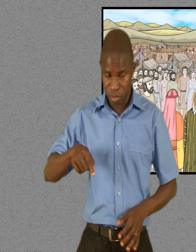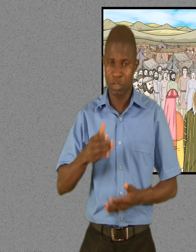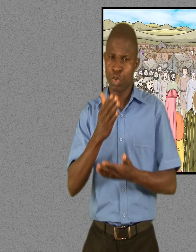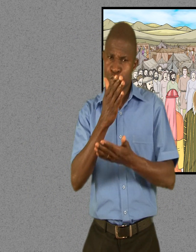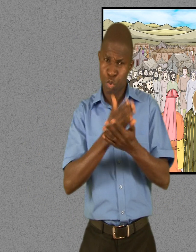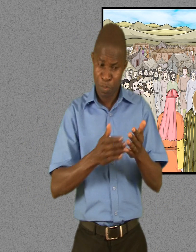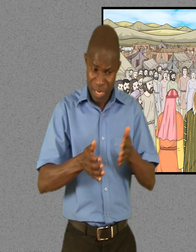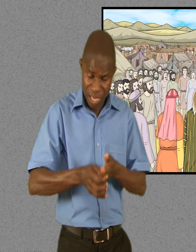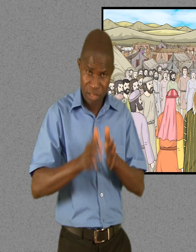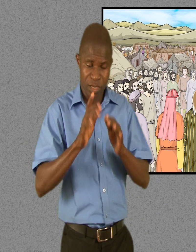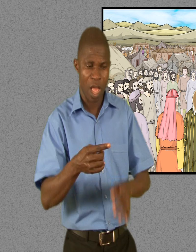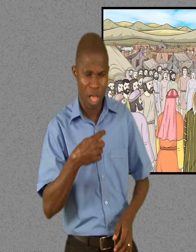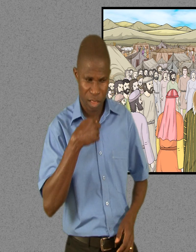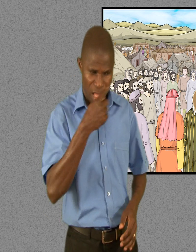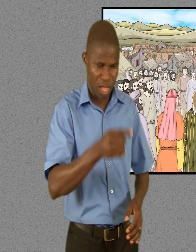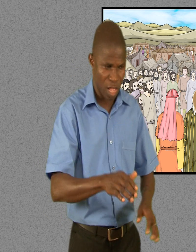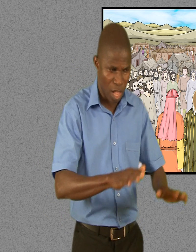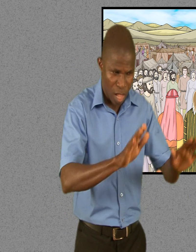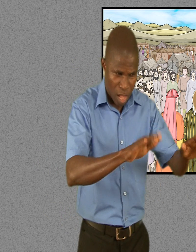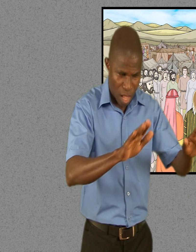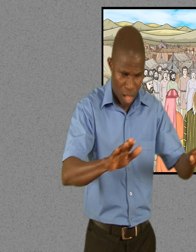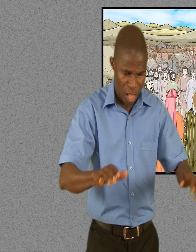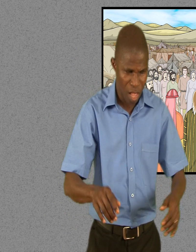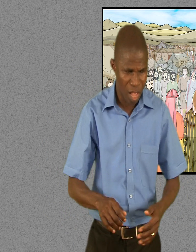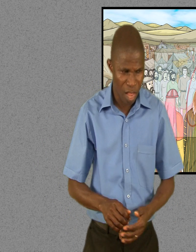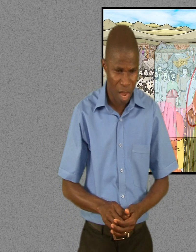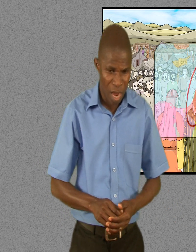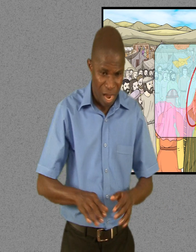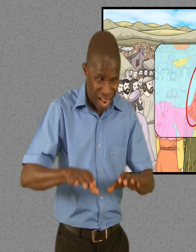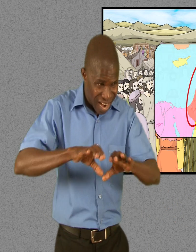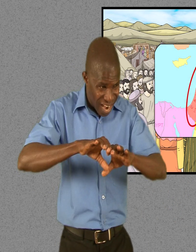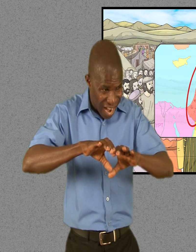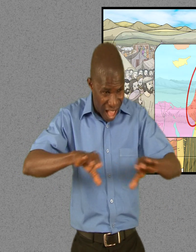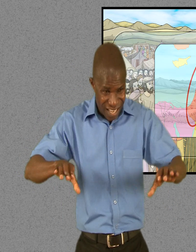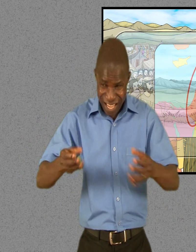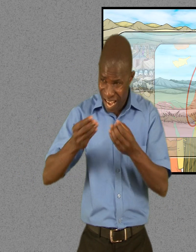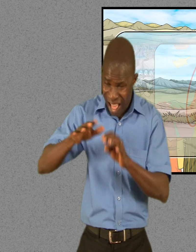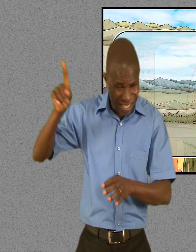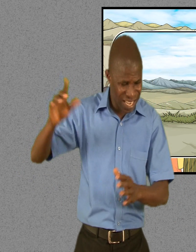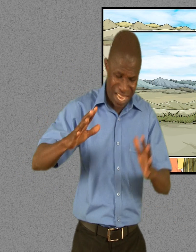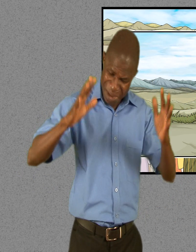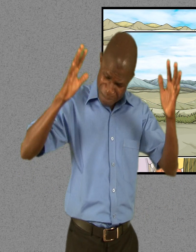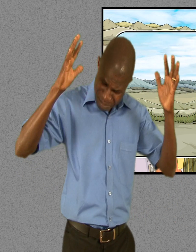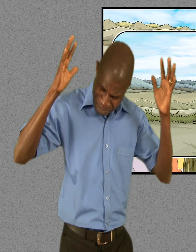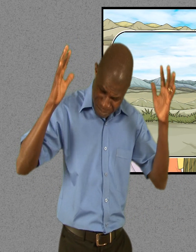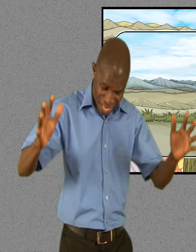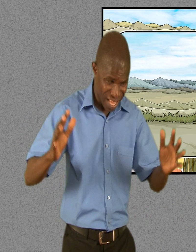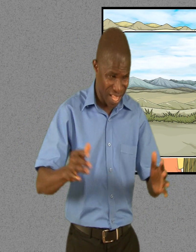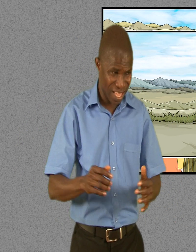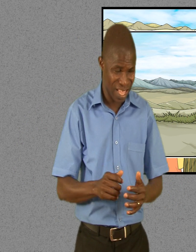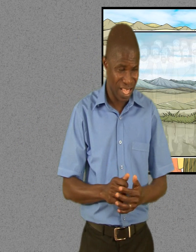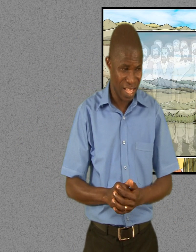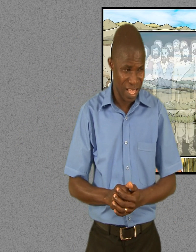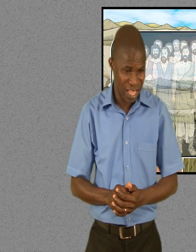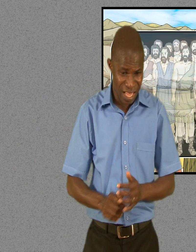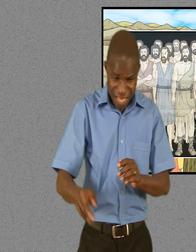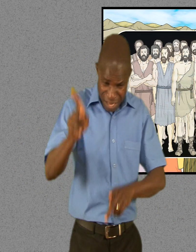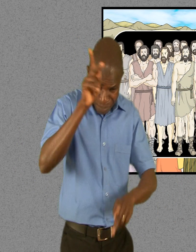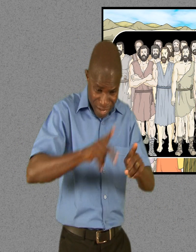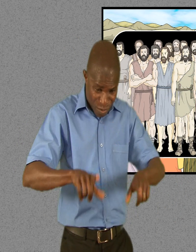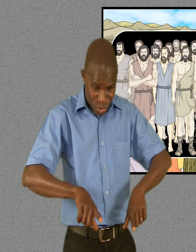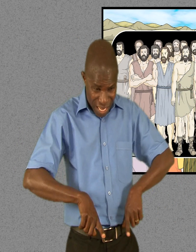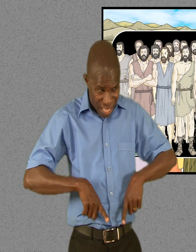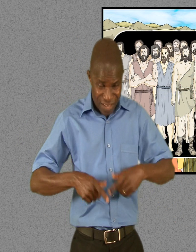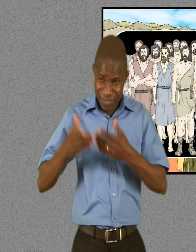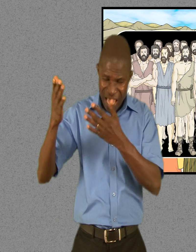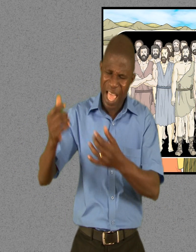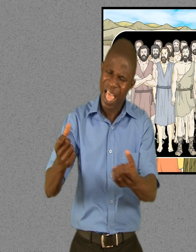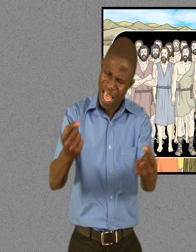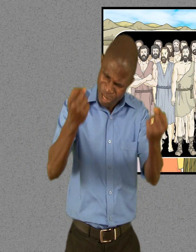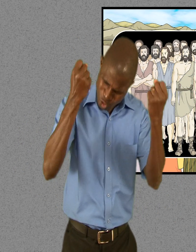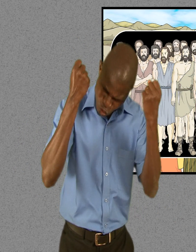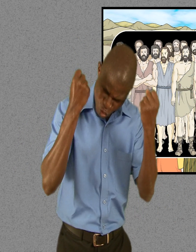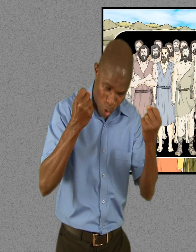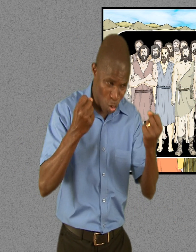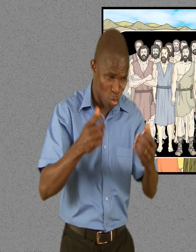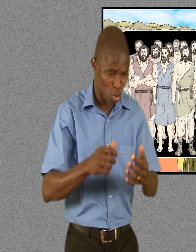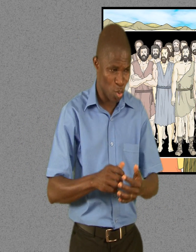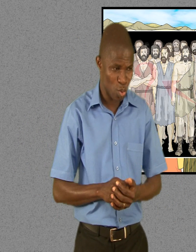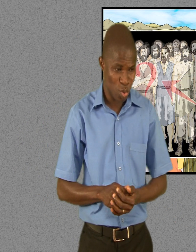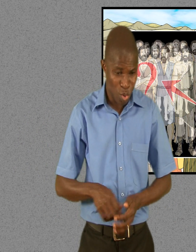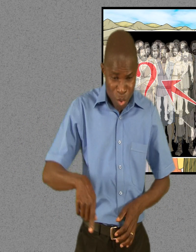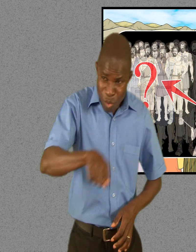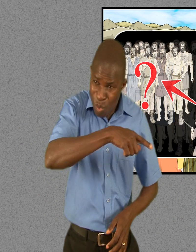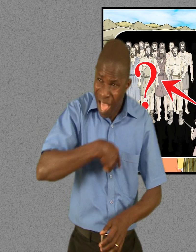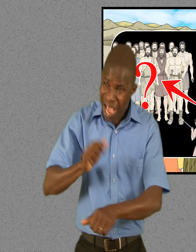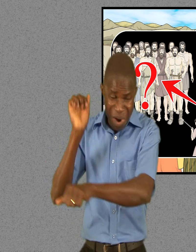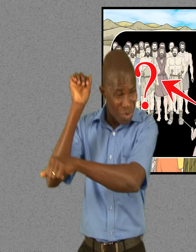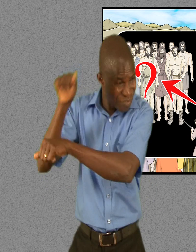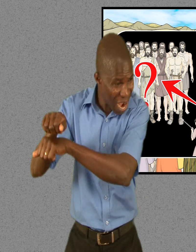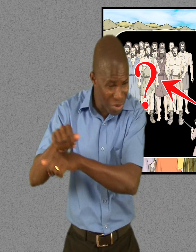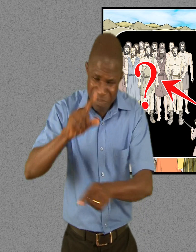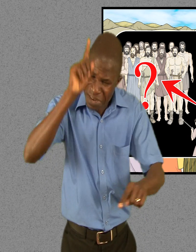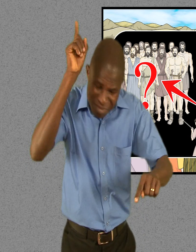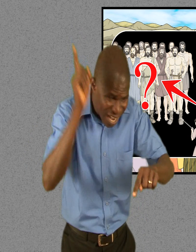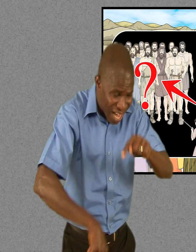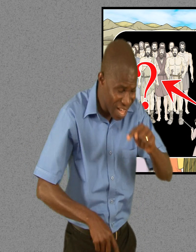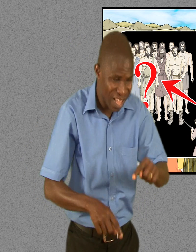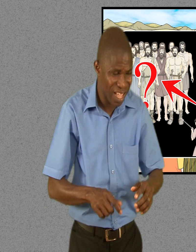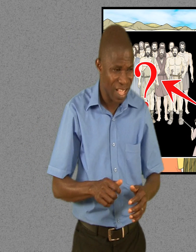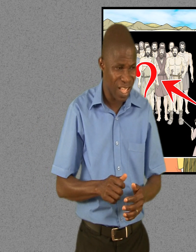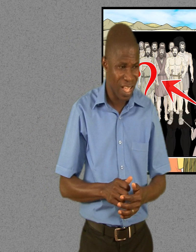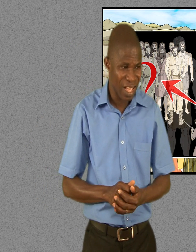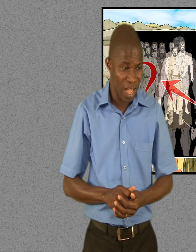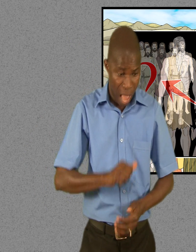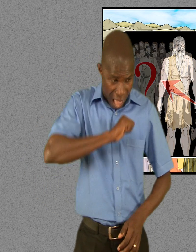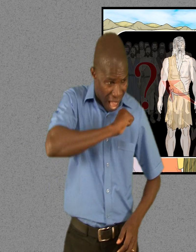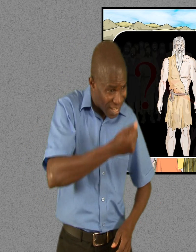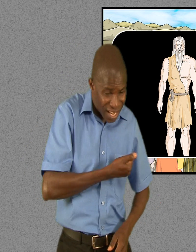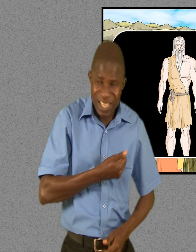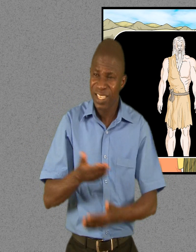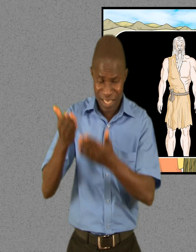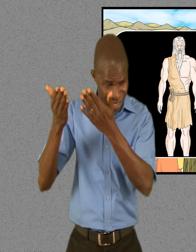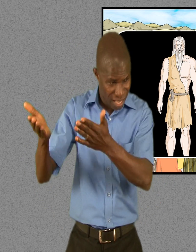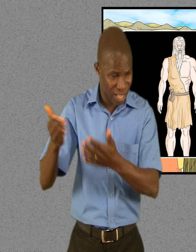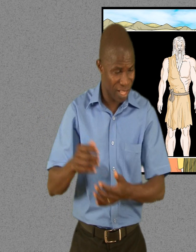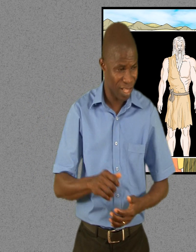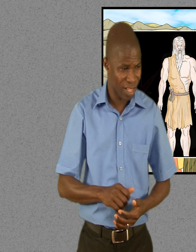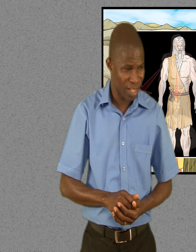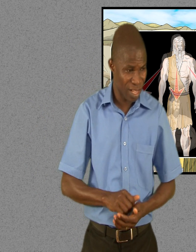But the men who had gone up with him replied, “We cannot go up against the people, for they are stronger than we are!” So they gave the Israelites a bad report about the land that they had spied out: “The land we explored devours its inhabitants, and all the people we saw there are great in stature.